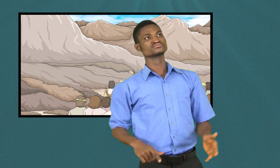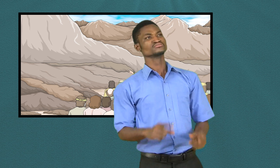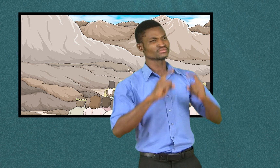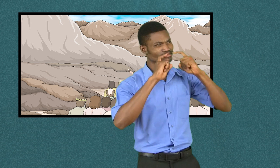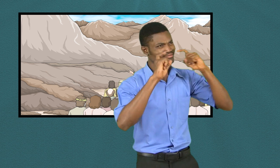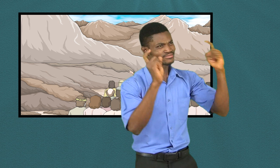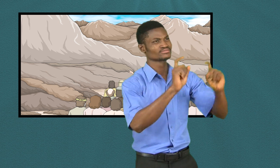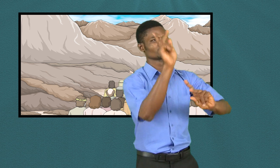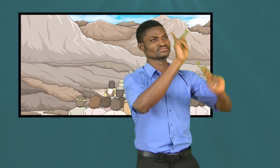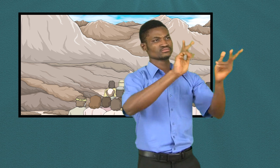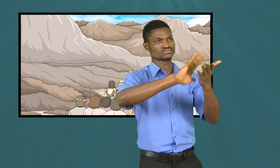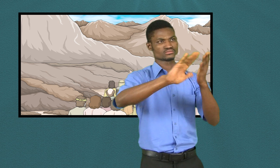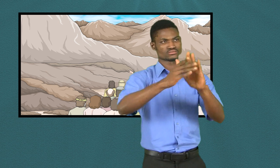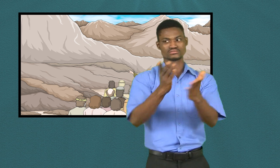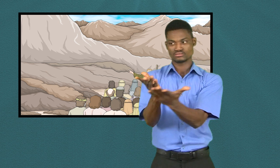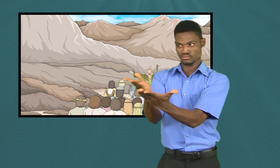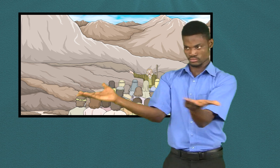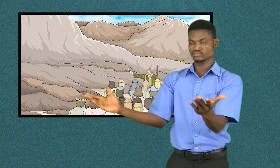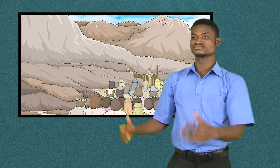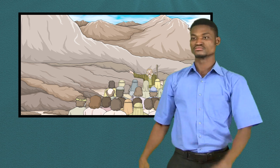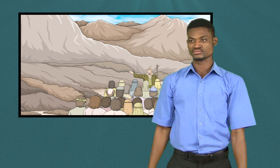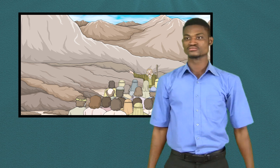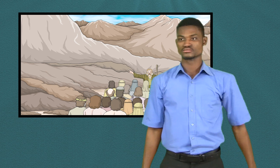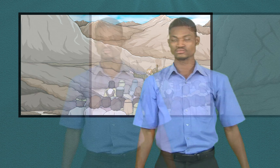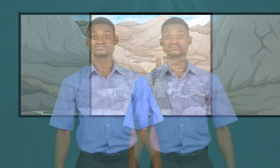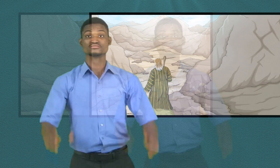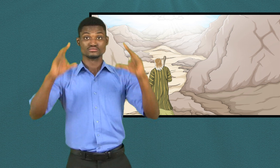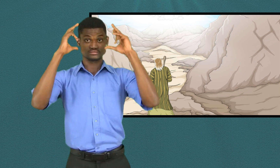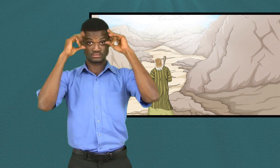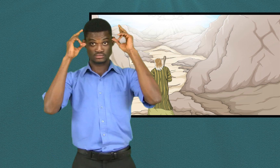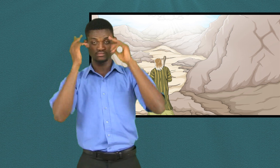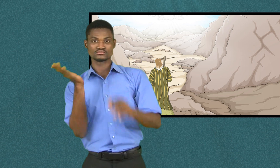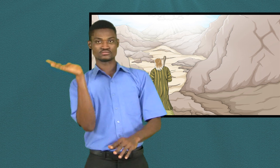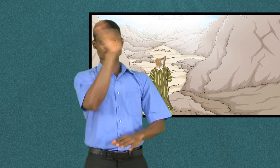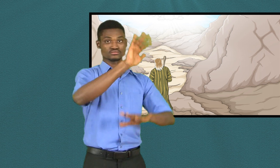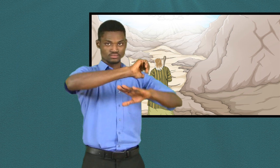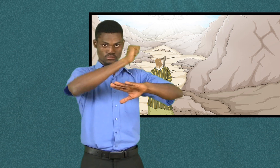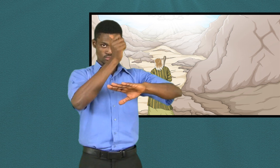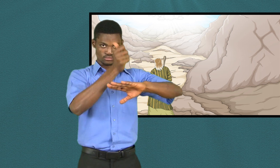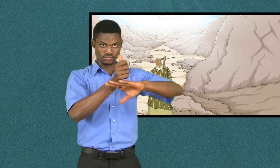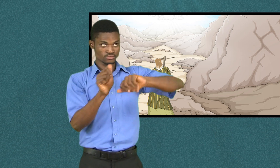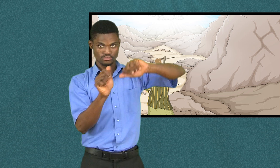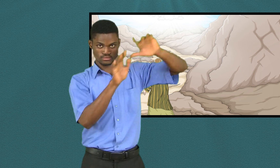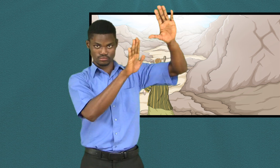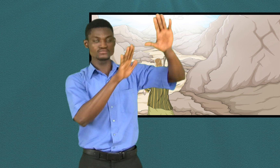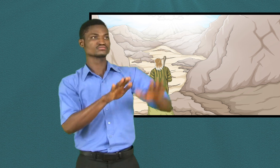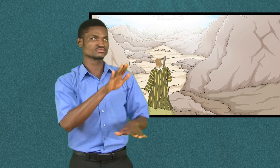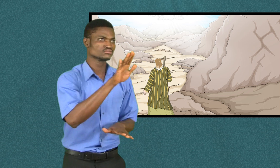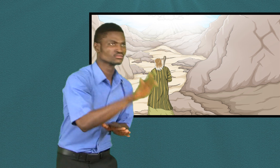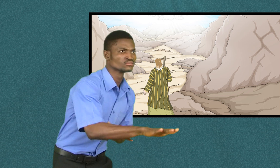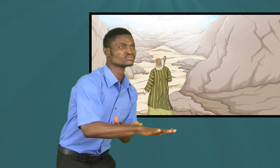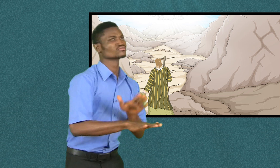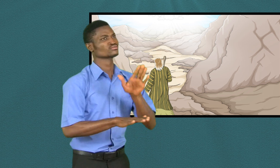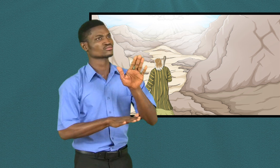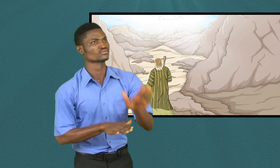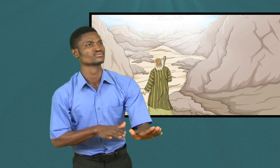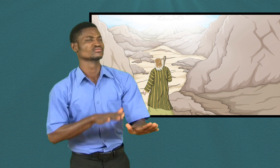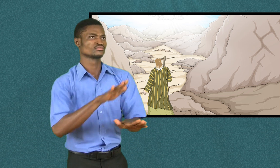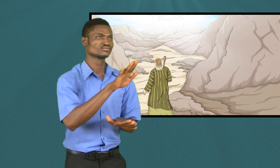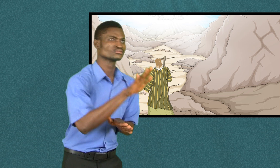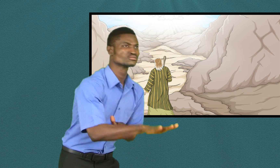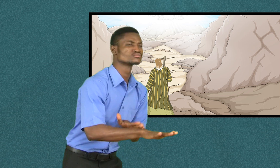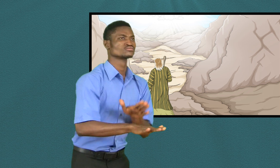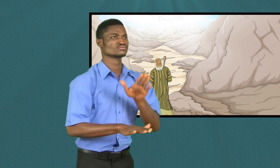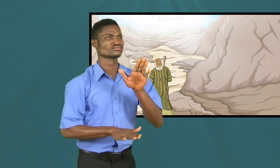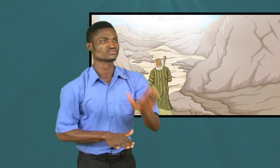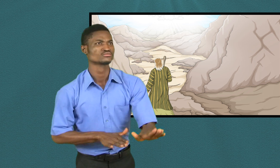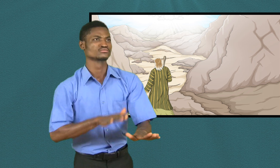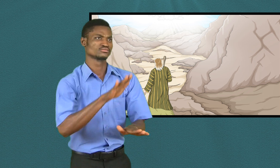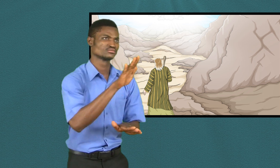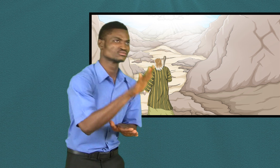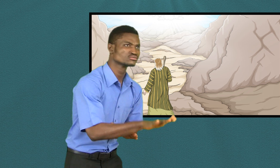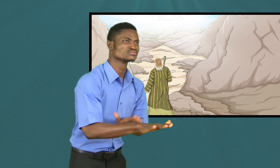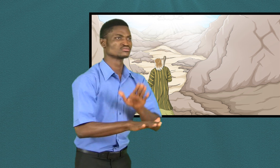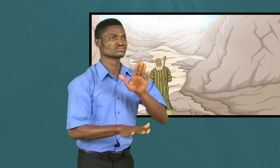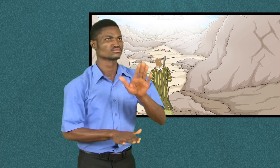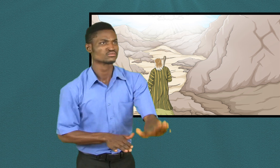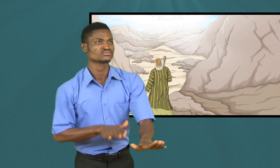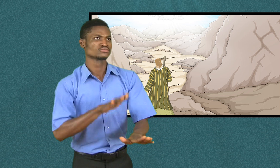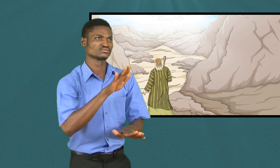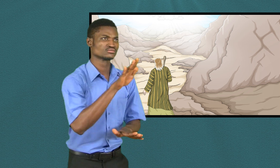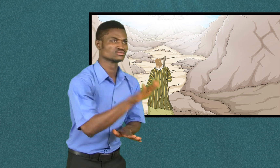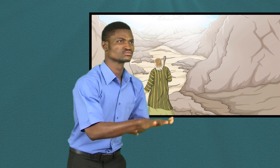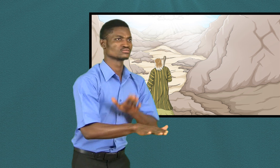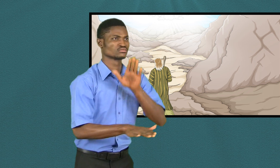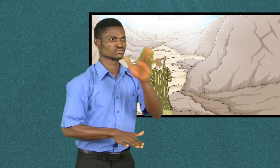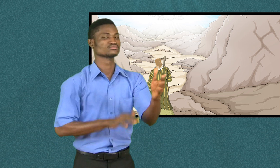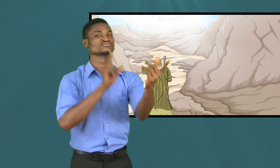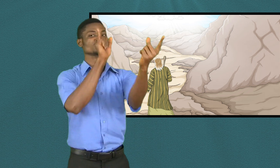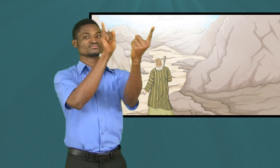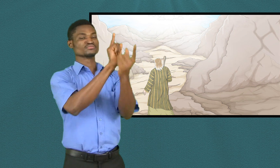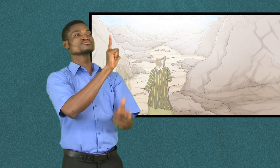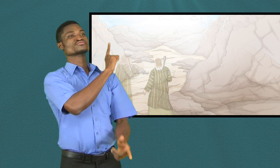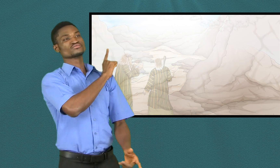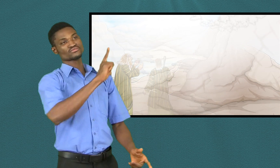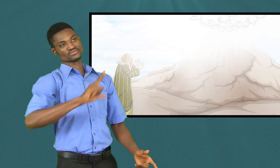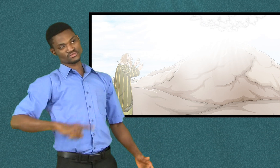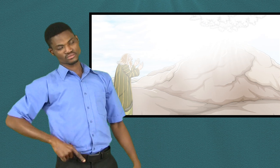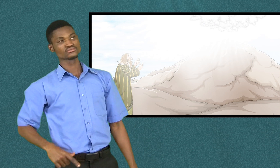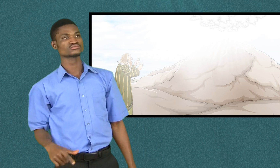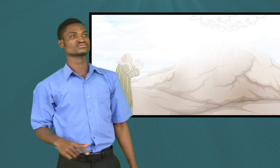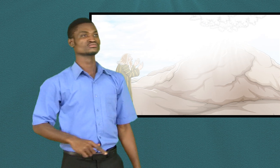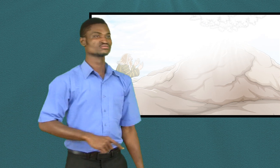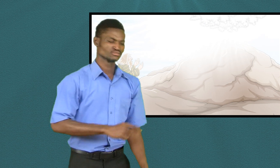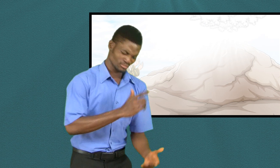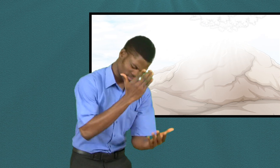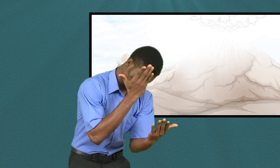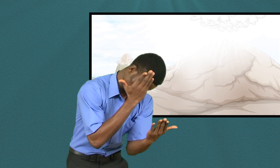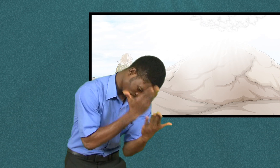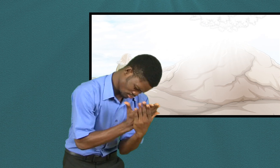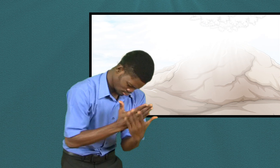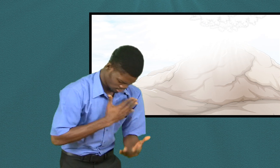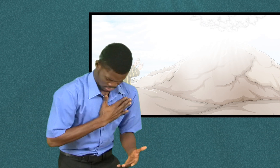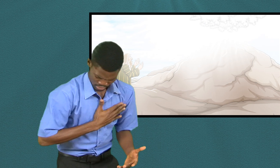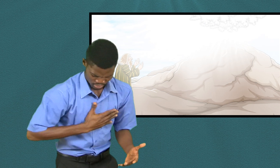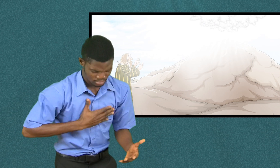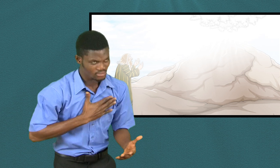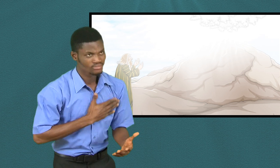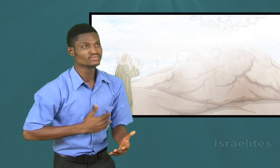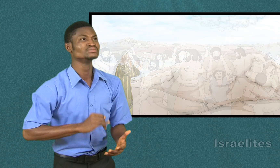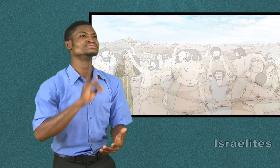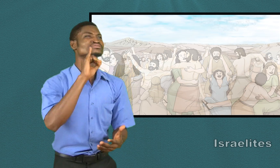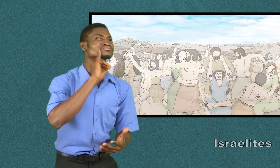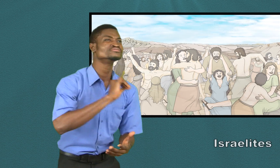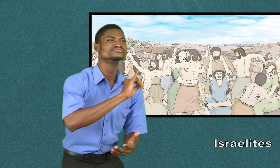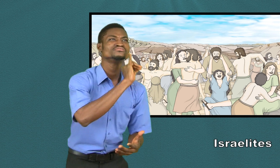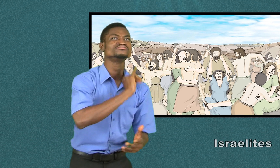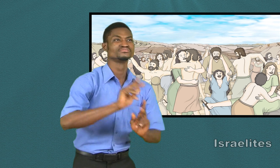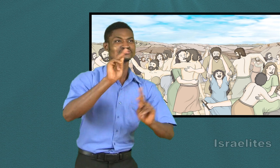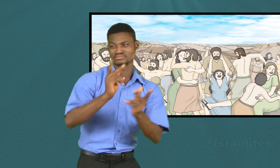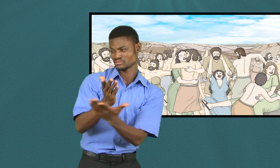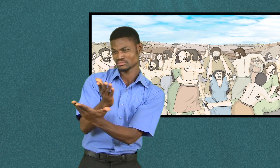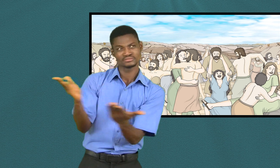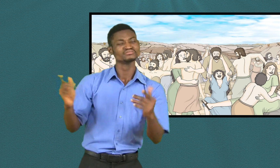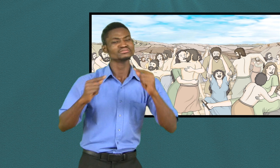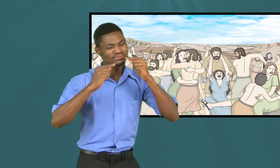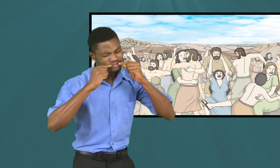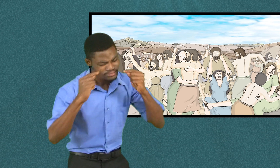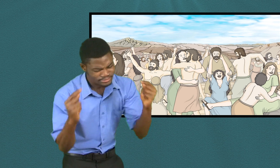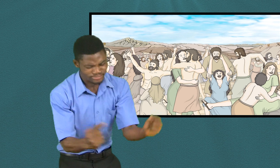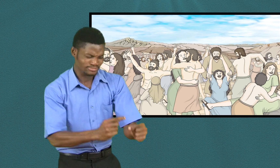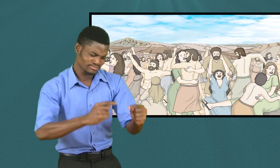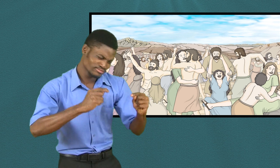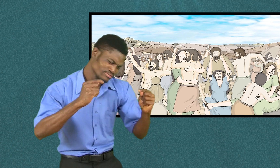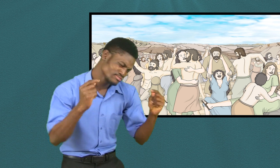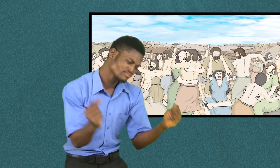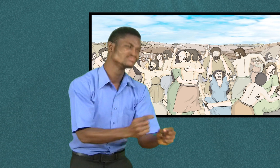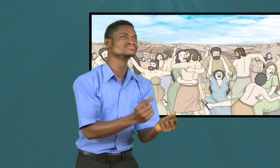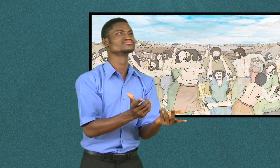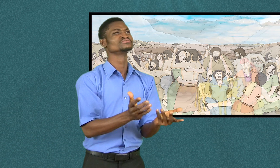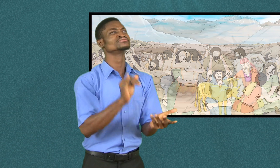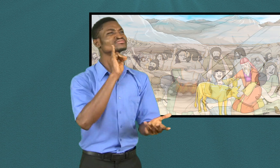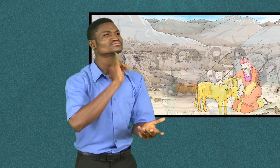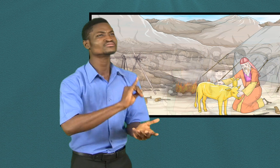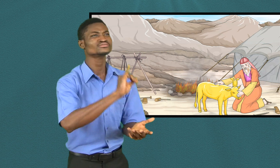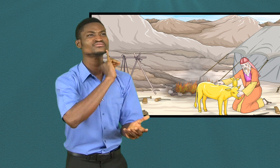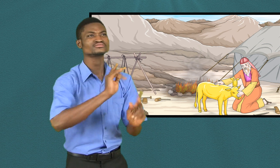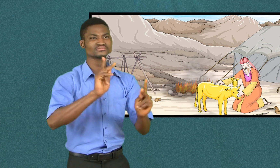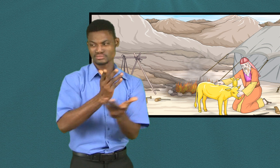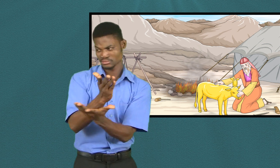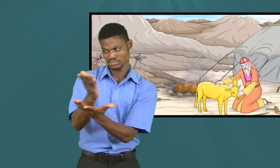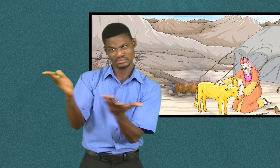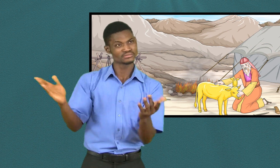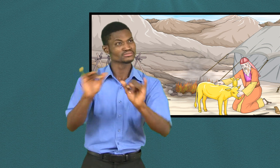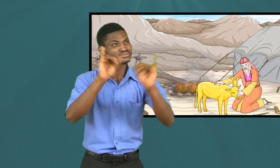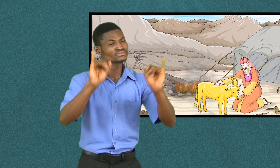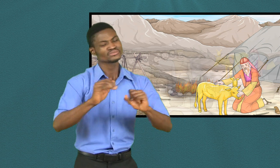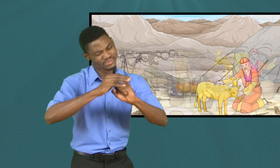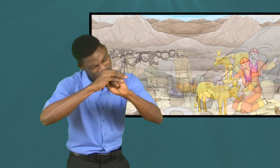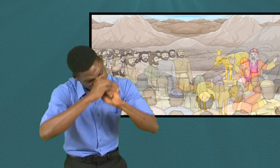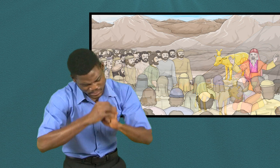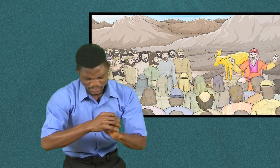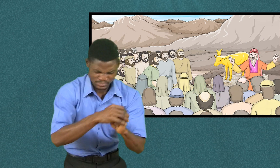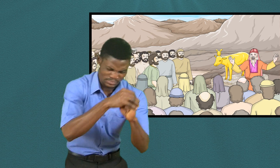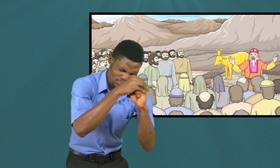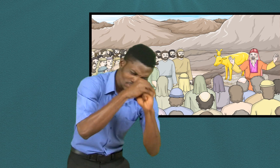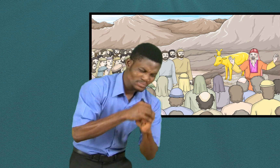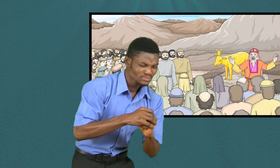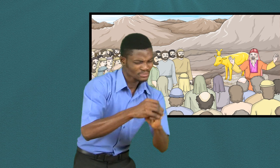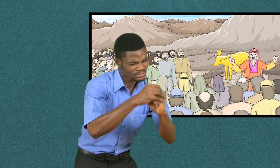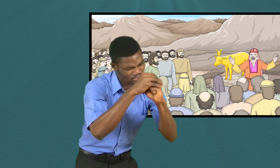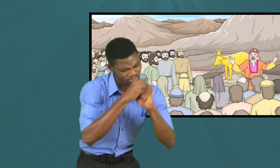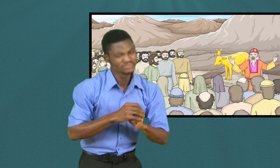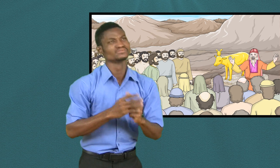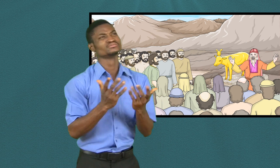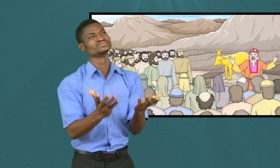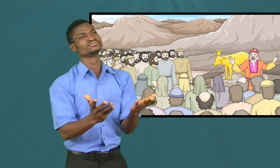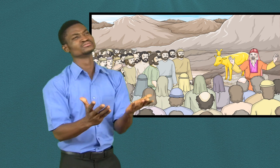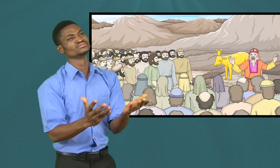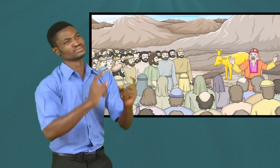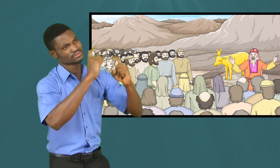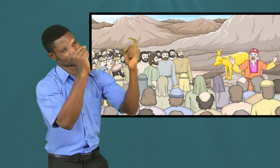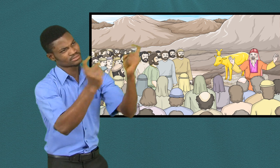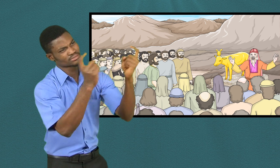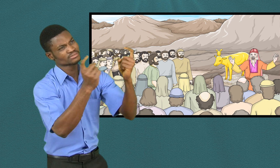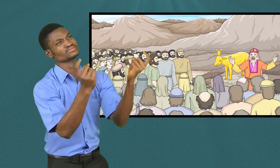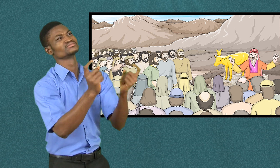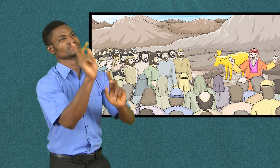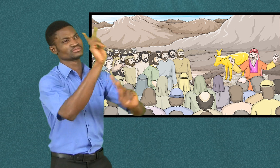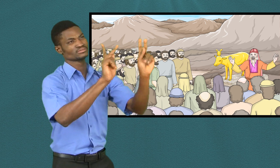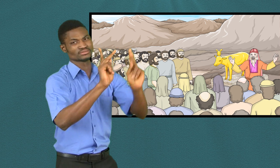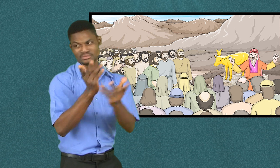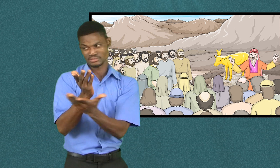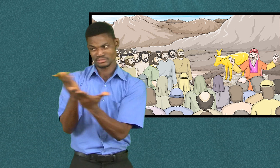So Moses returned to the LORD and said, “Oh, what a great sin these people have committed! They have made gods of gold for themselves.